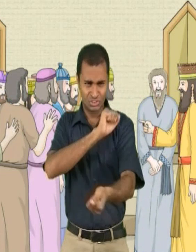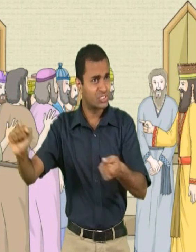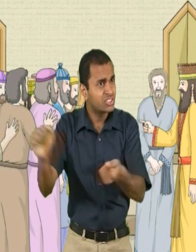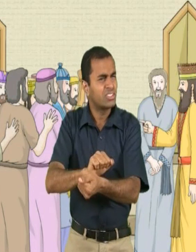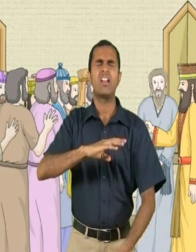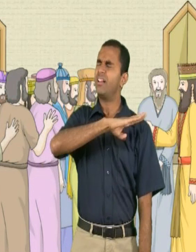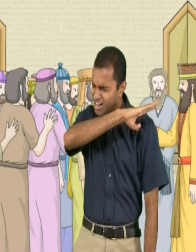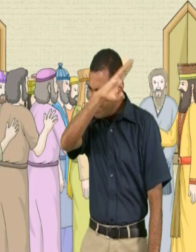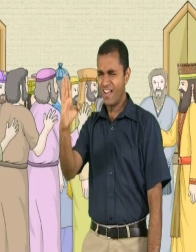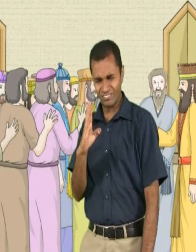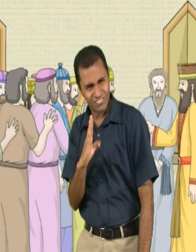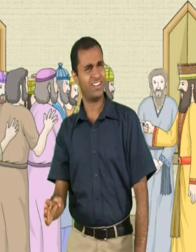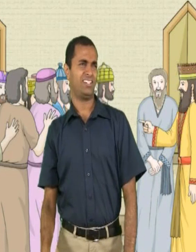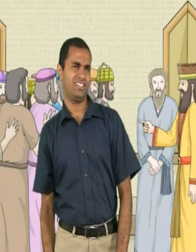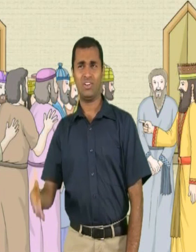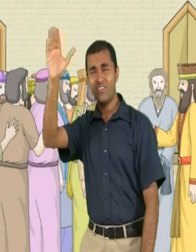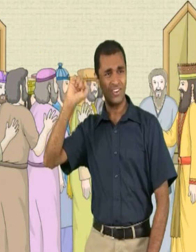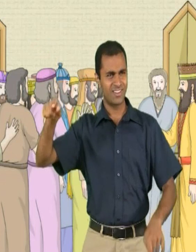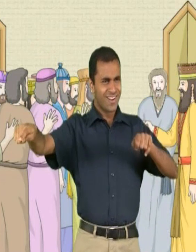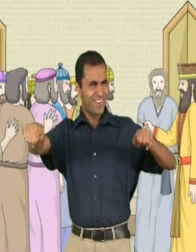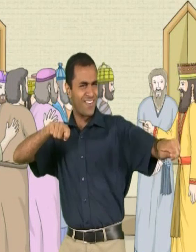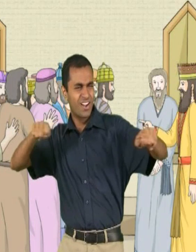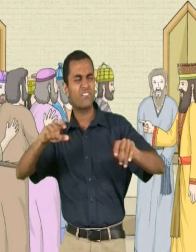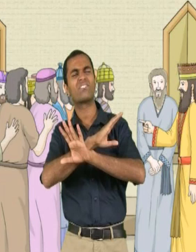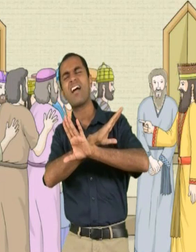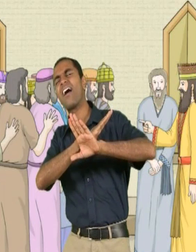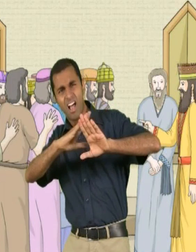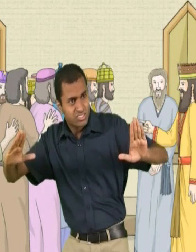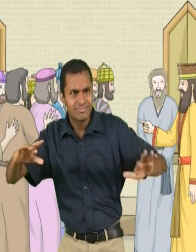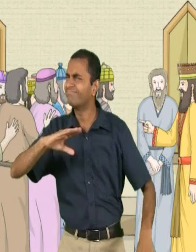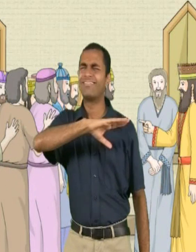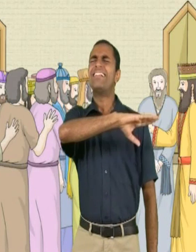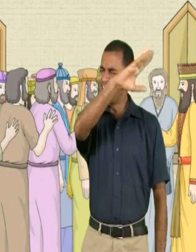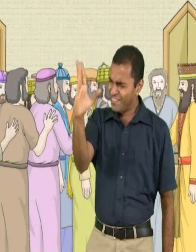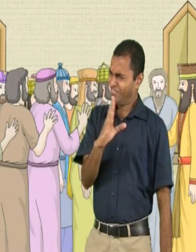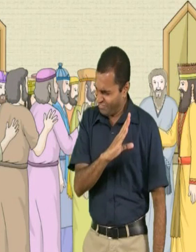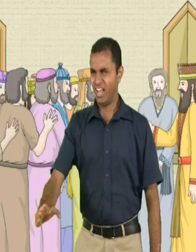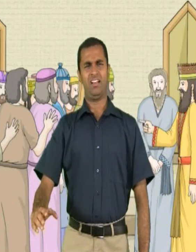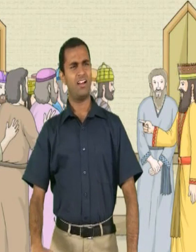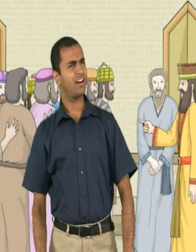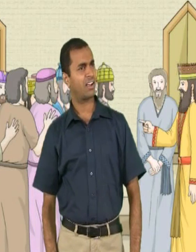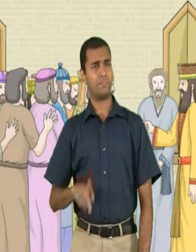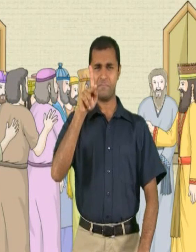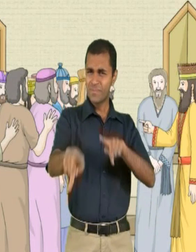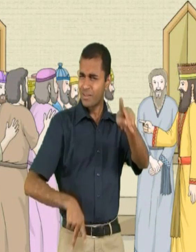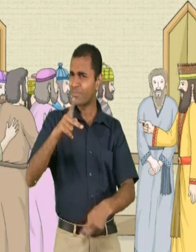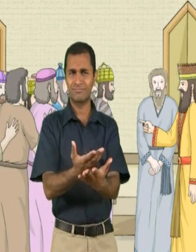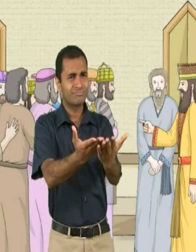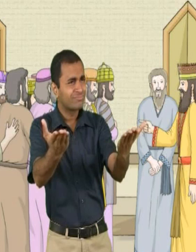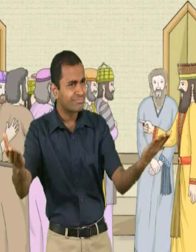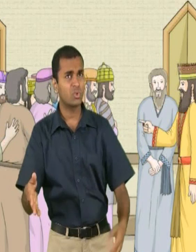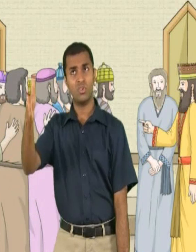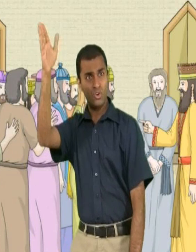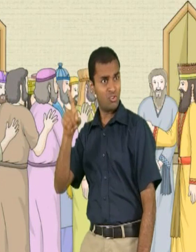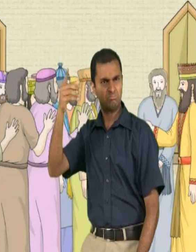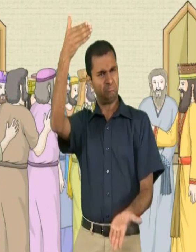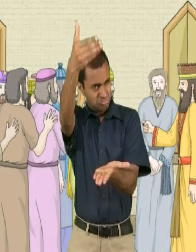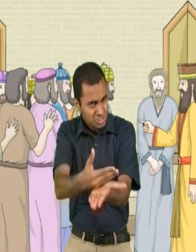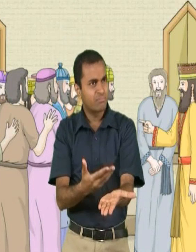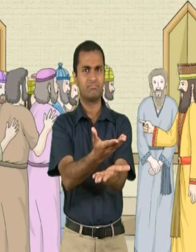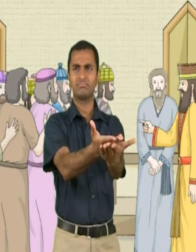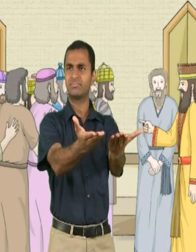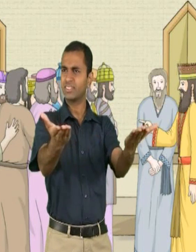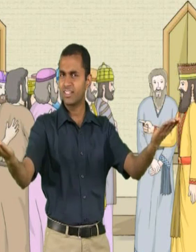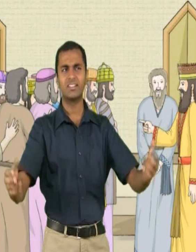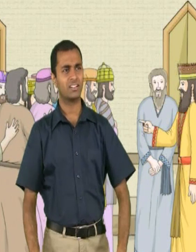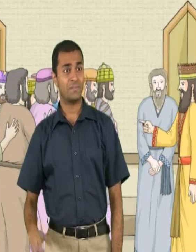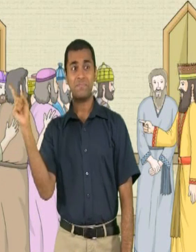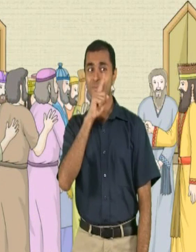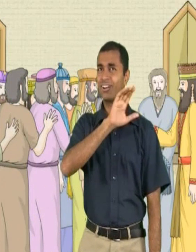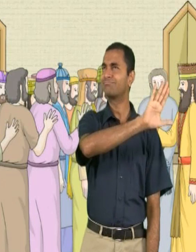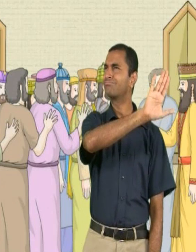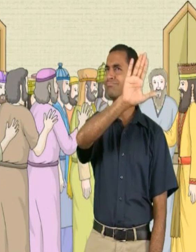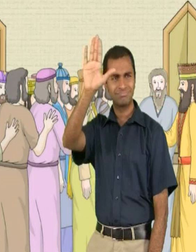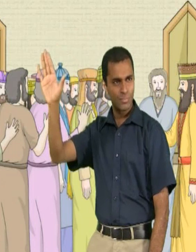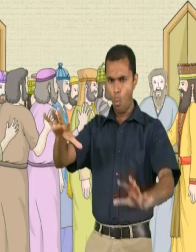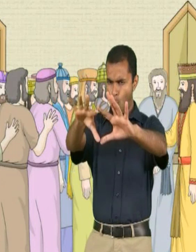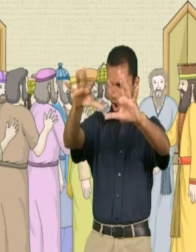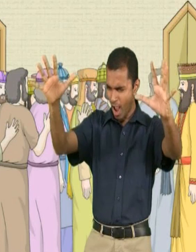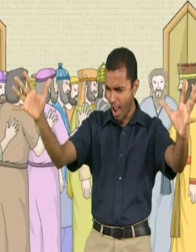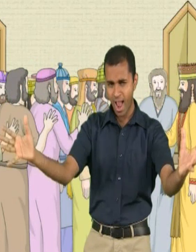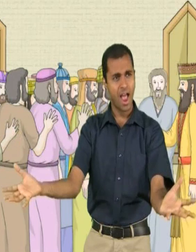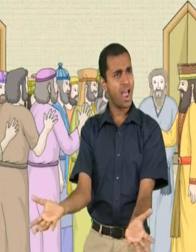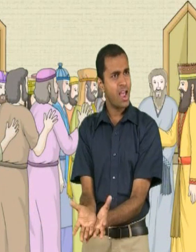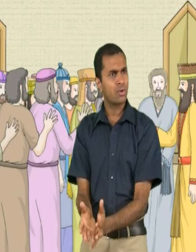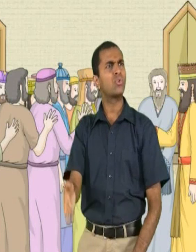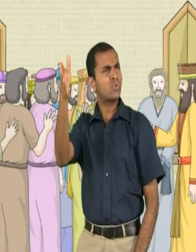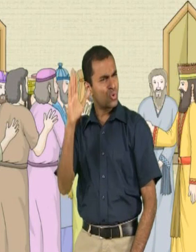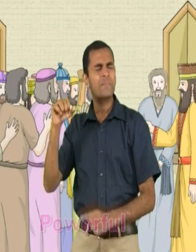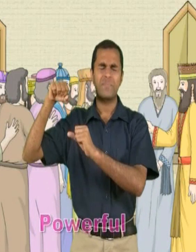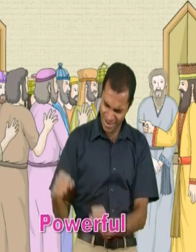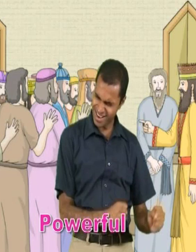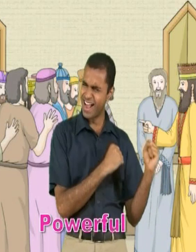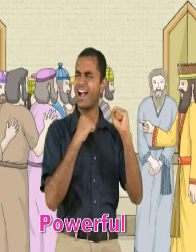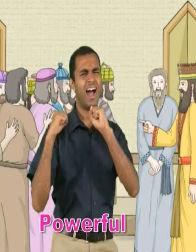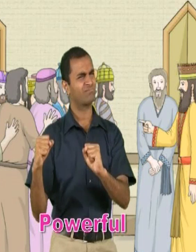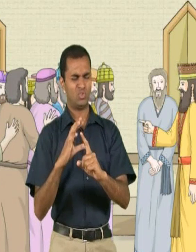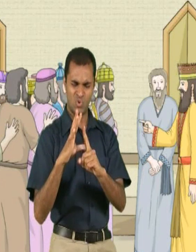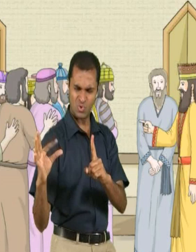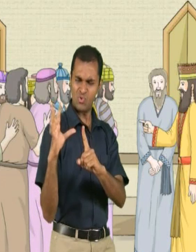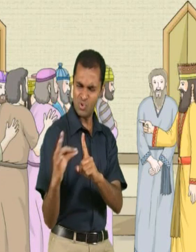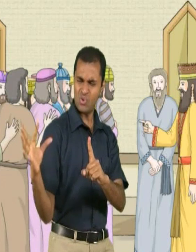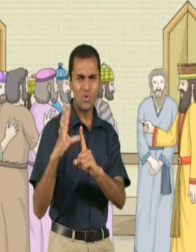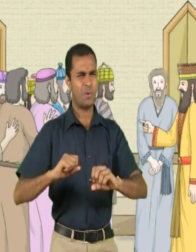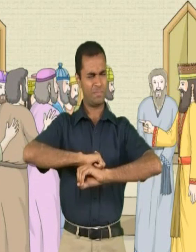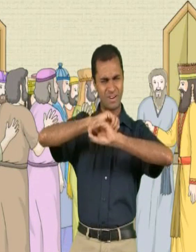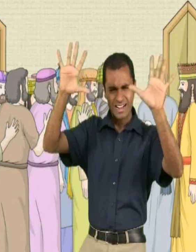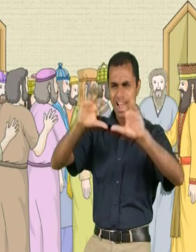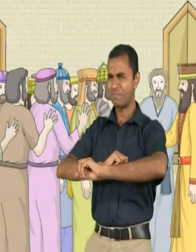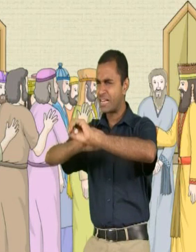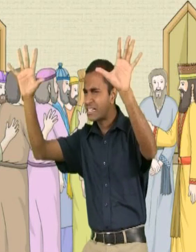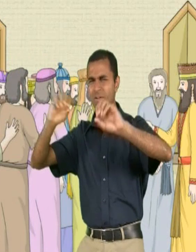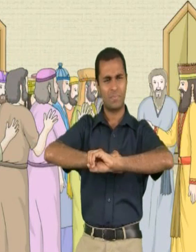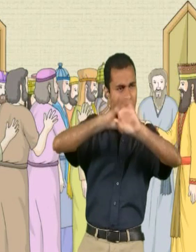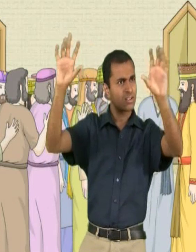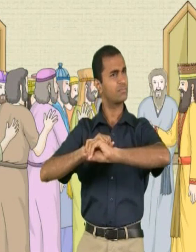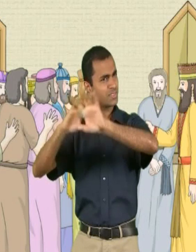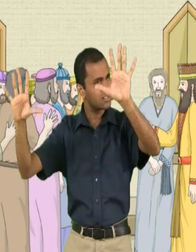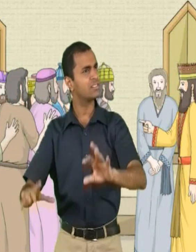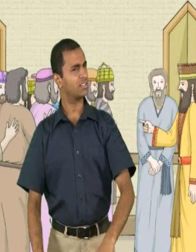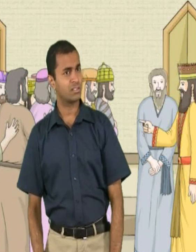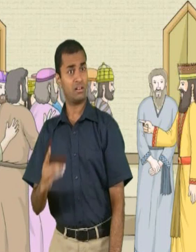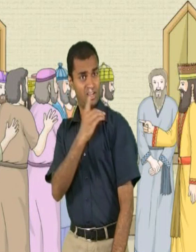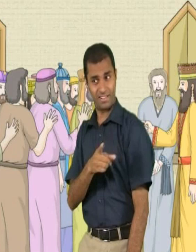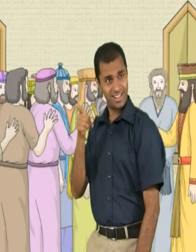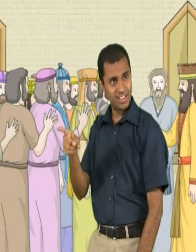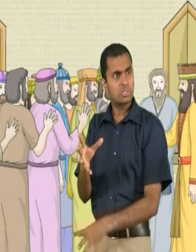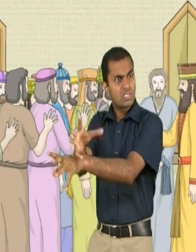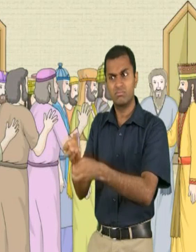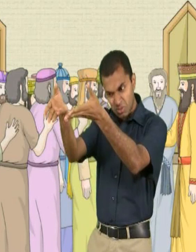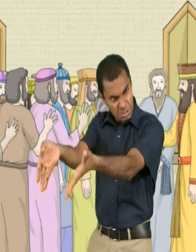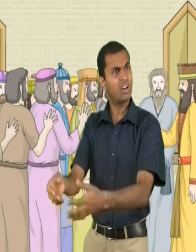His kingdom will never be destroyed, and His dominion will never end. He delivers and rescues;